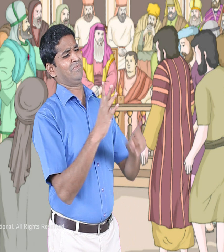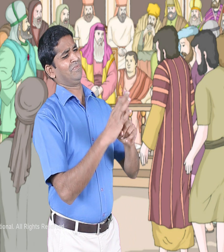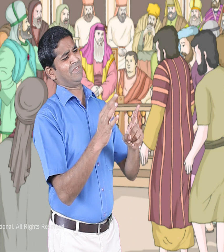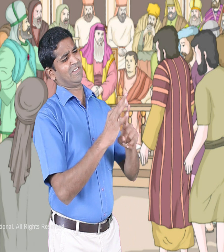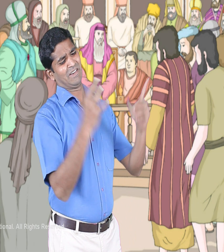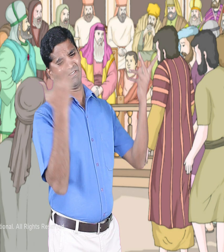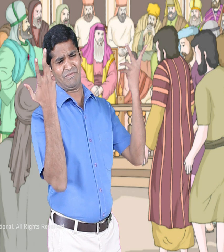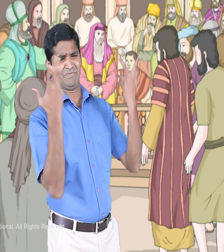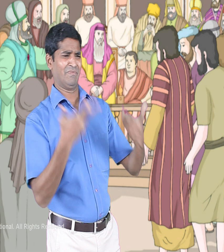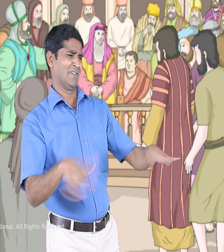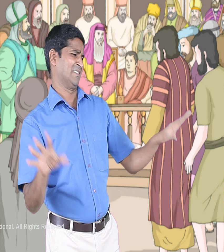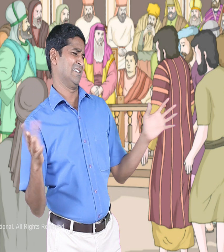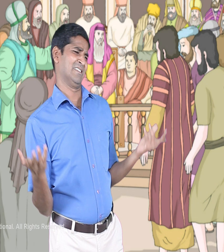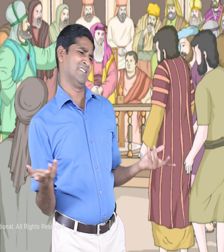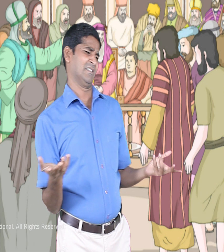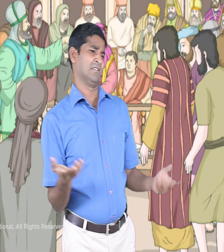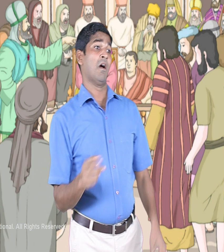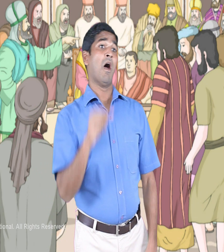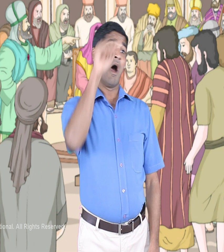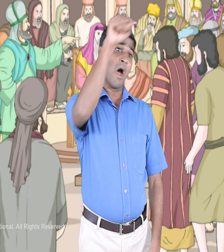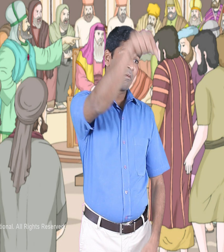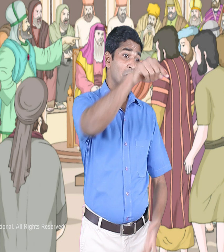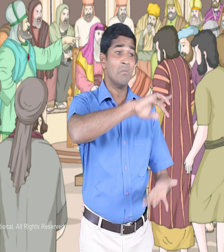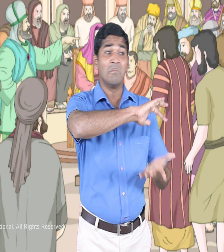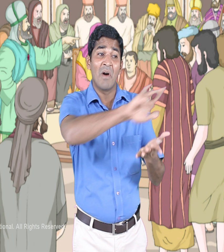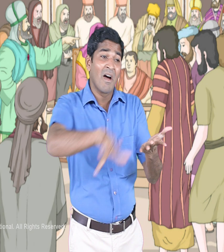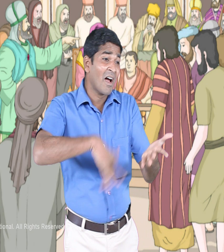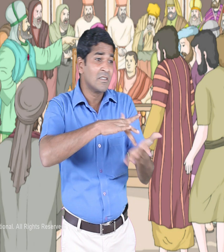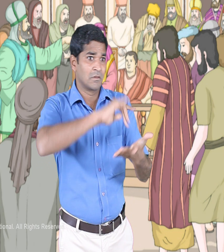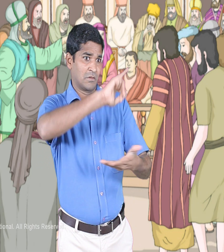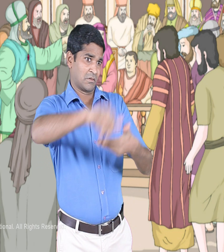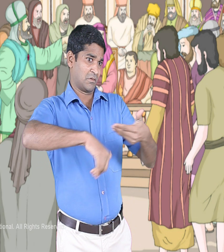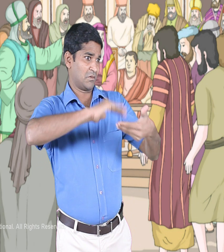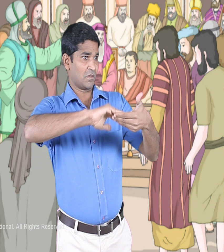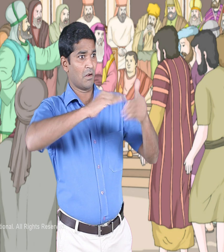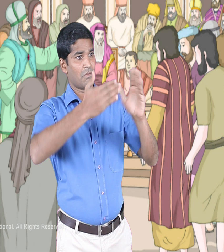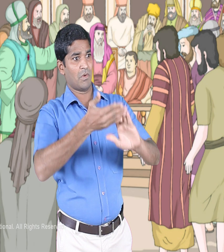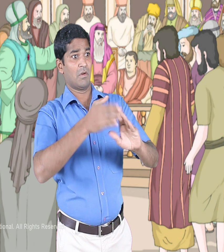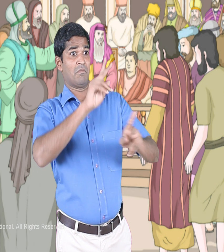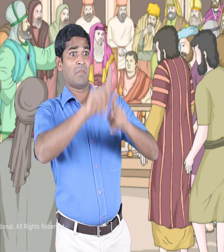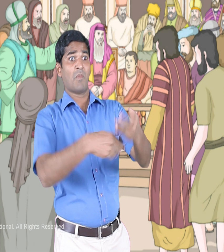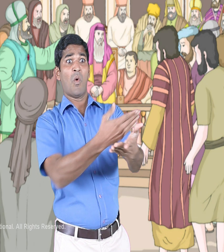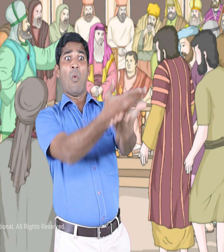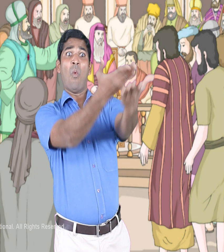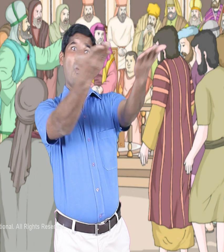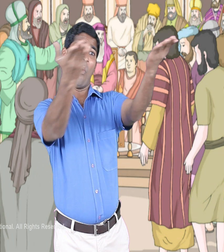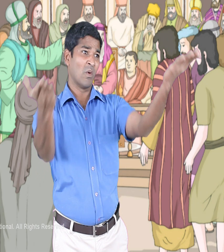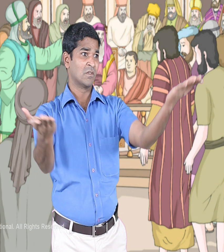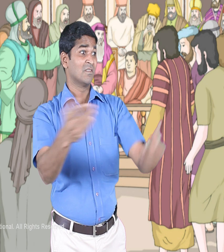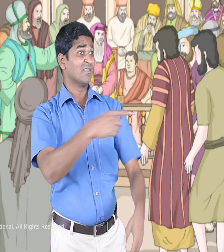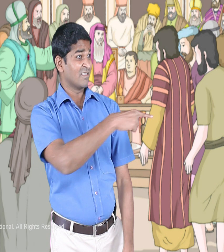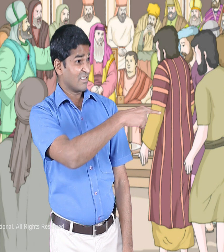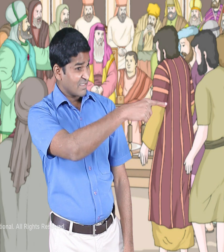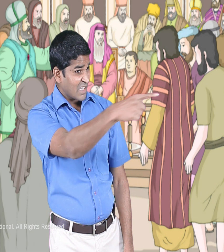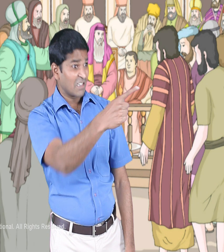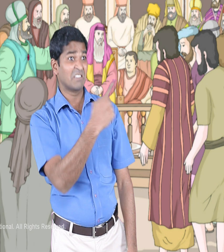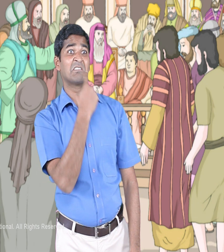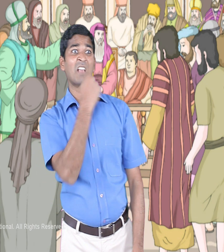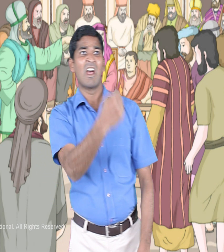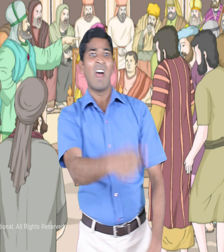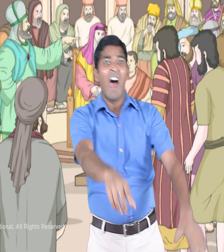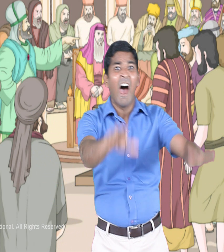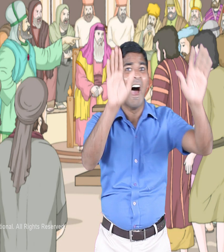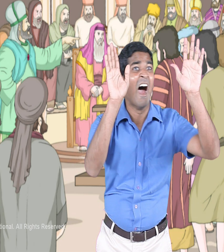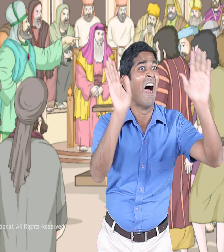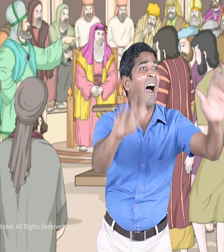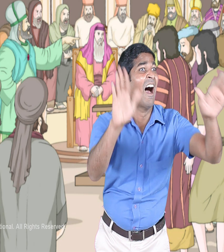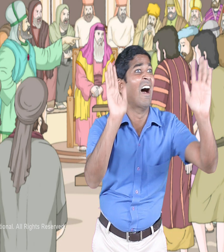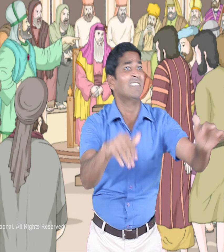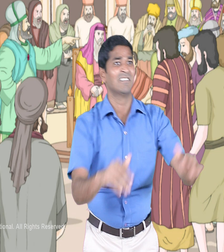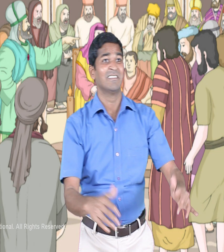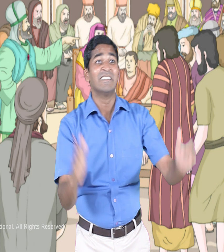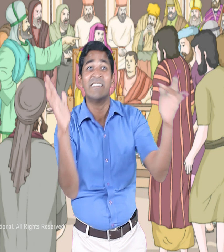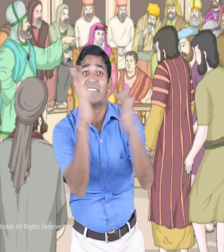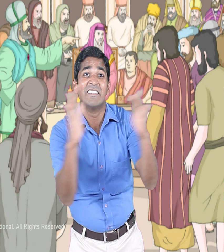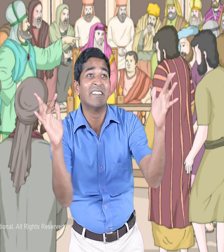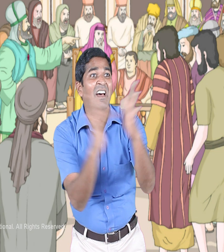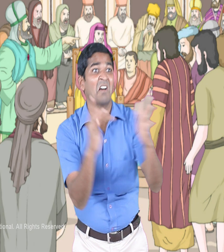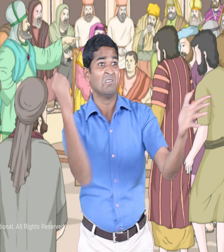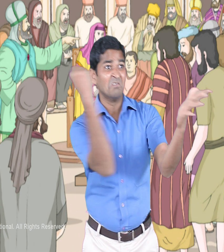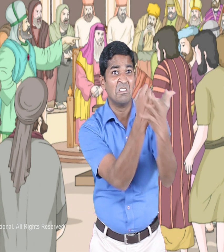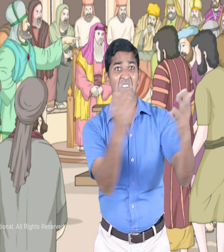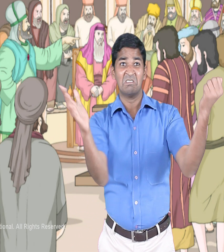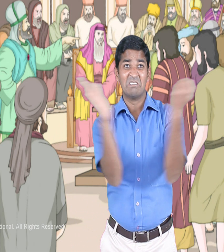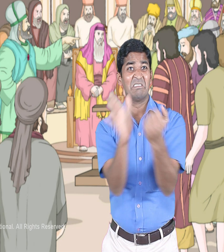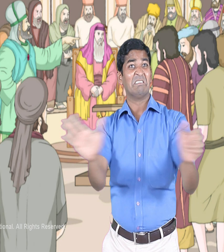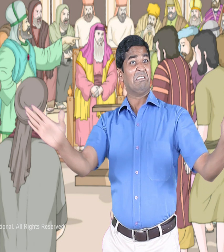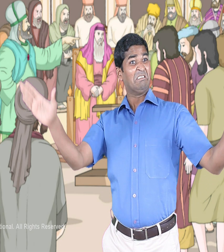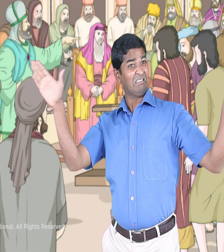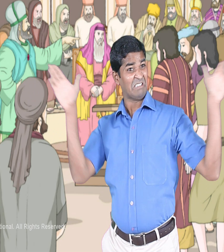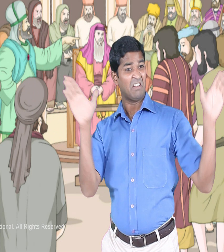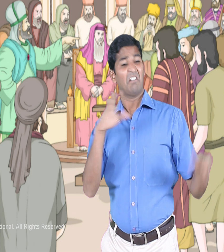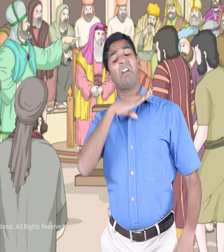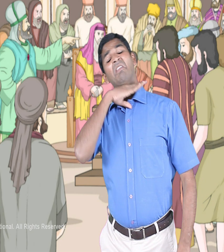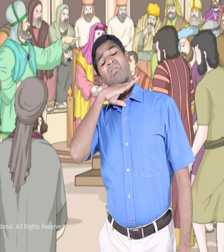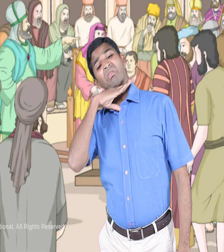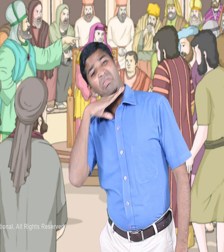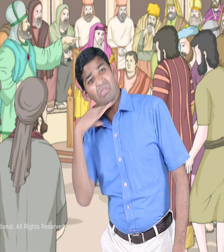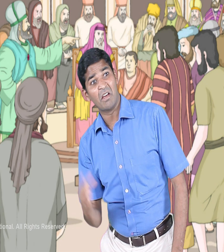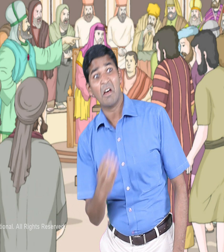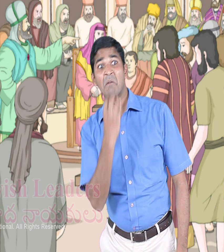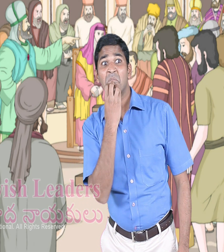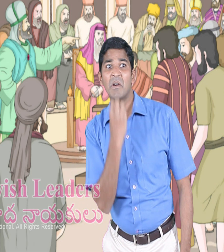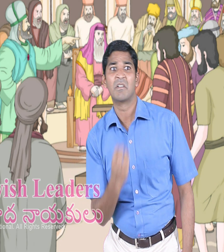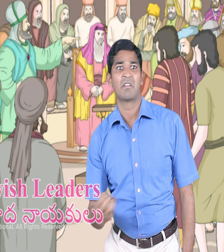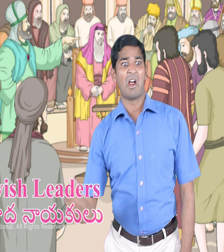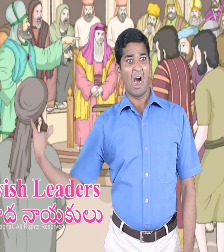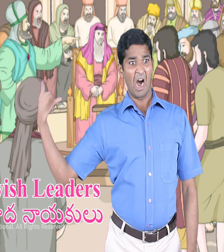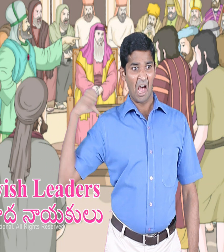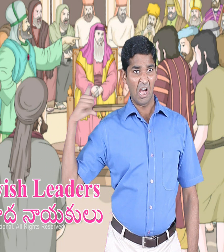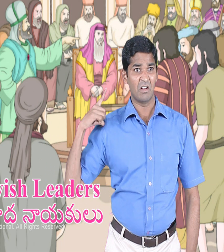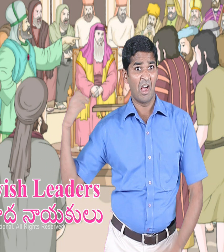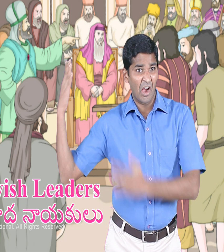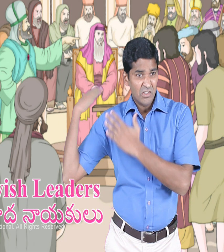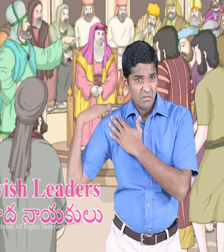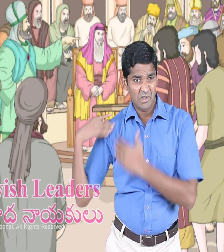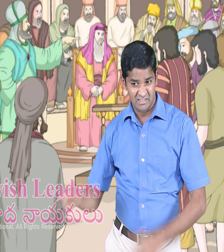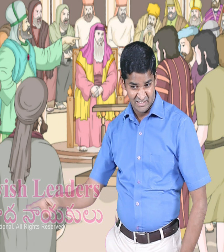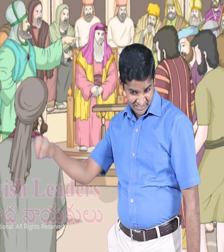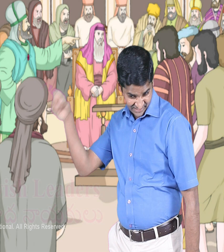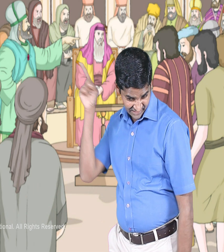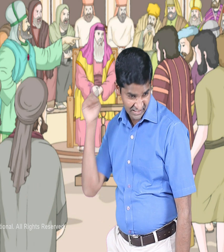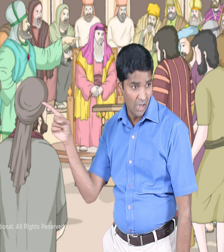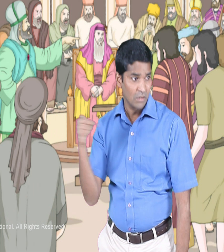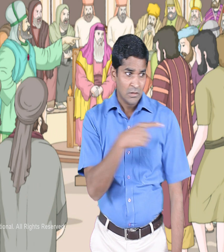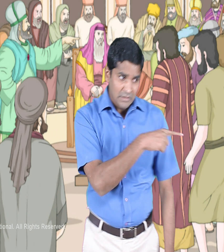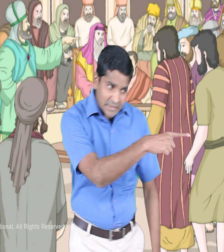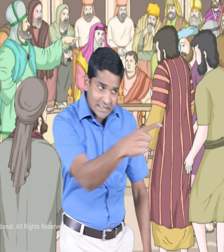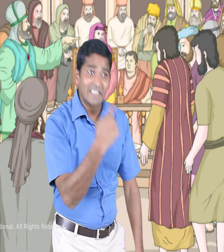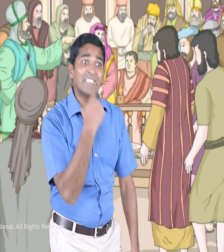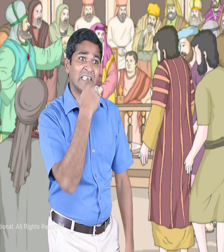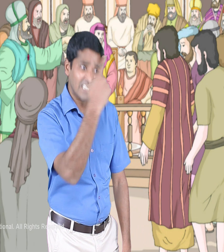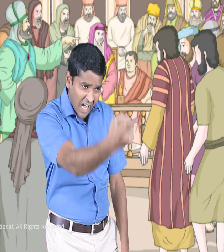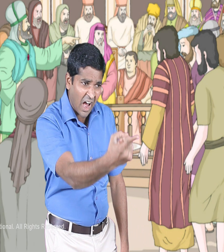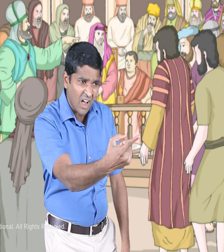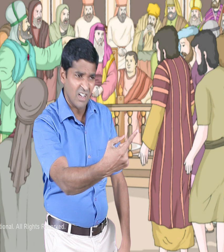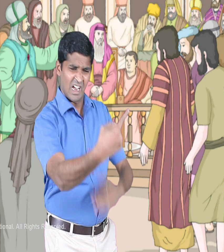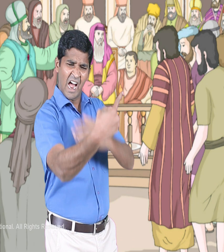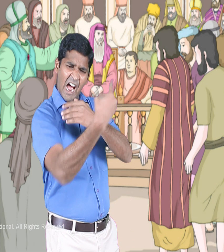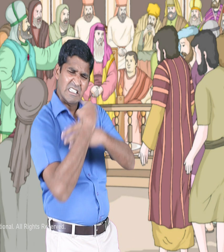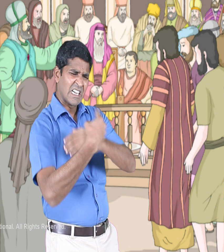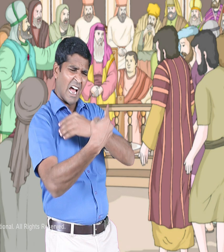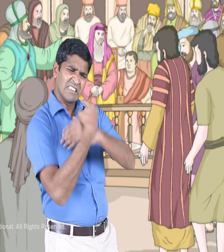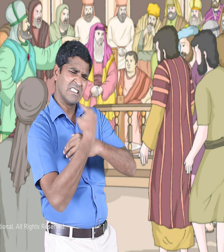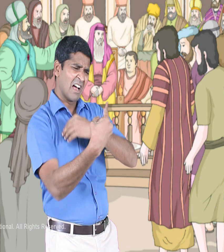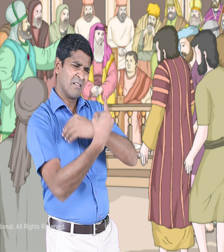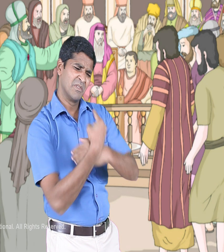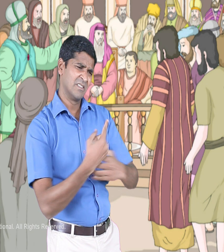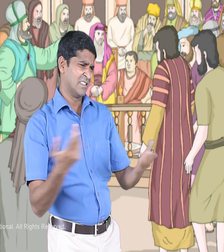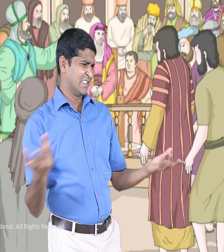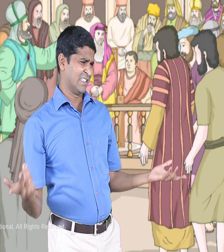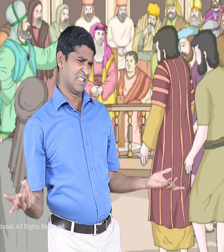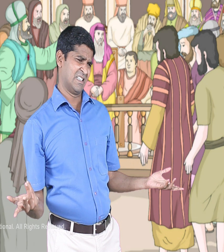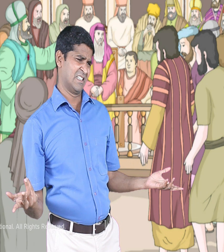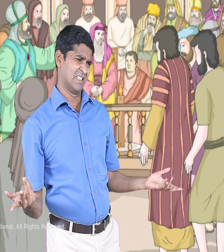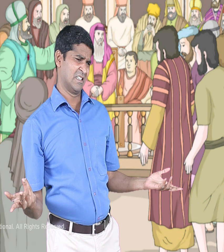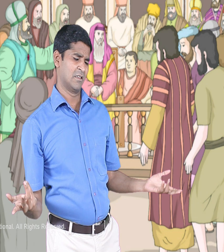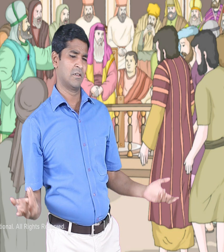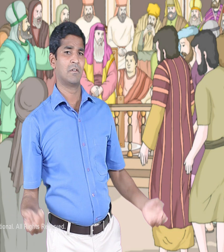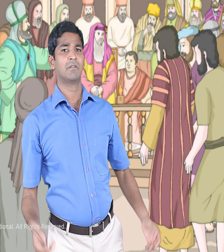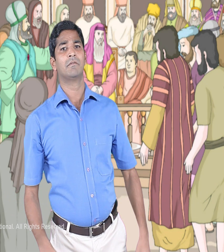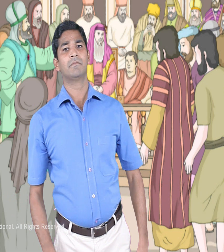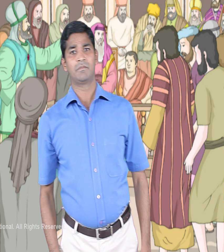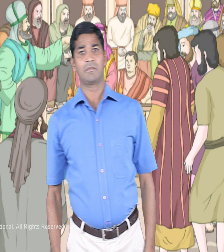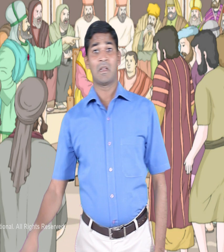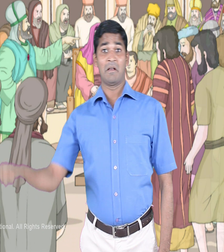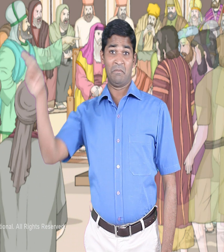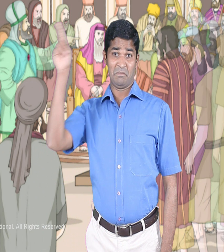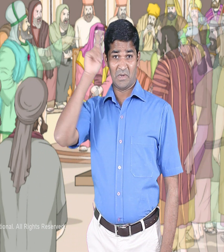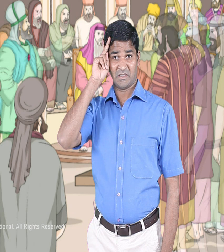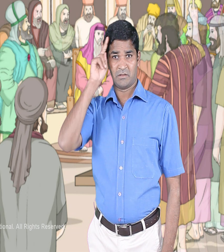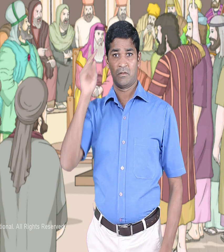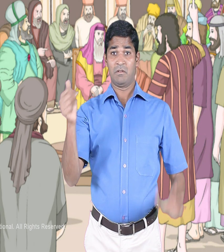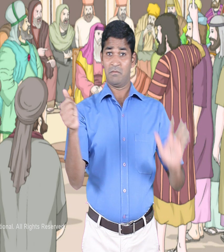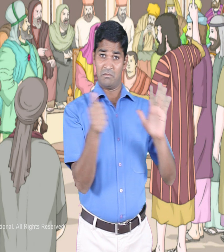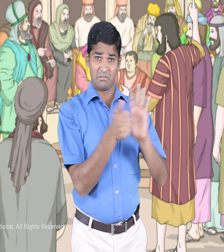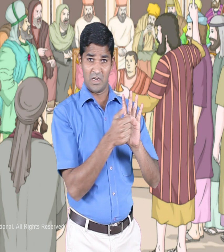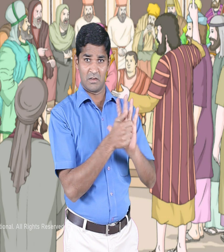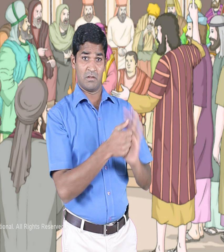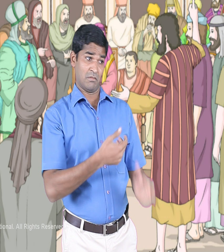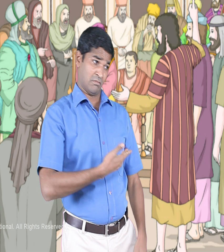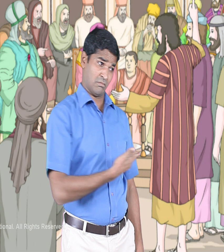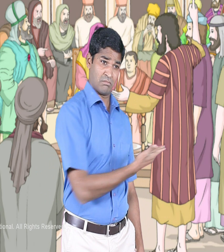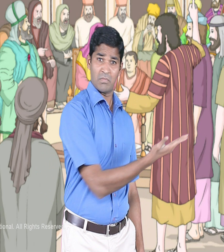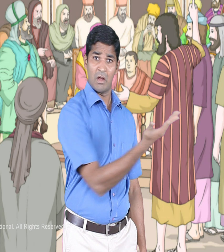“Yet you have filled Jerusalem with your teaching and are determined to make us responsible for this man’s blood.”